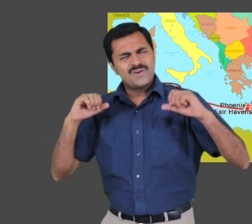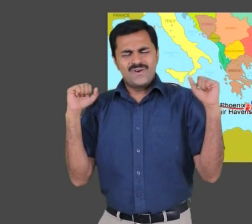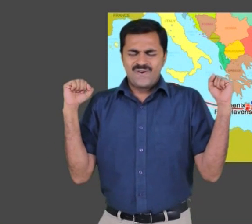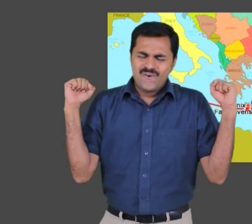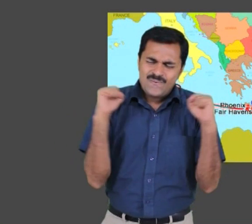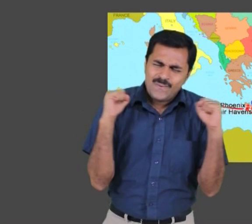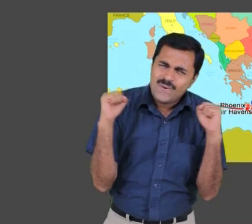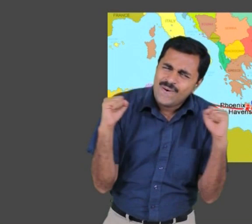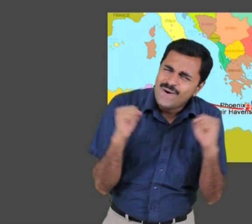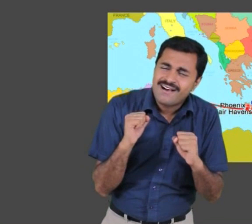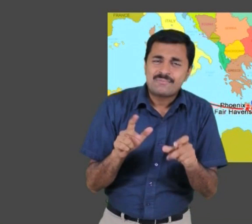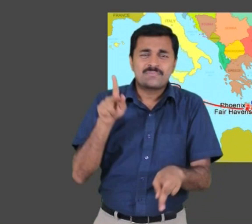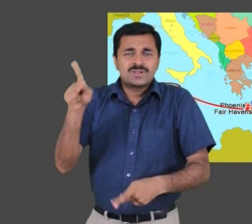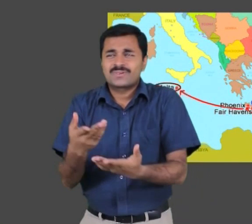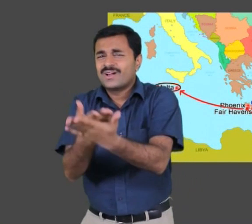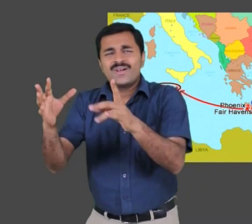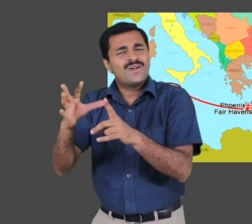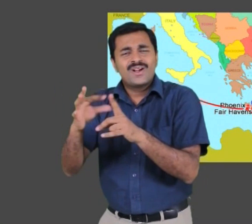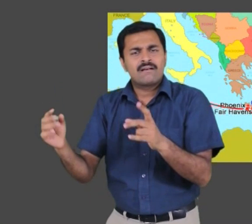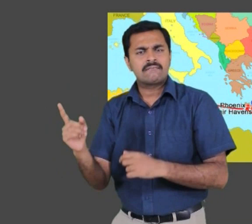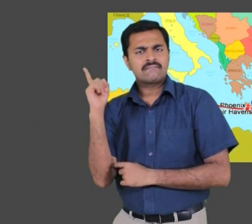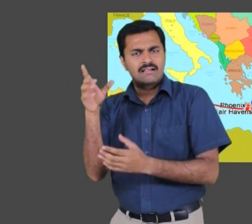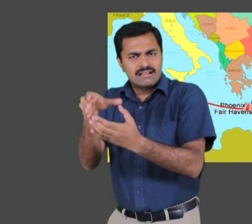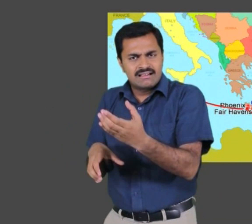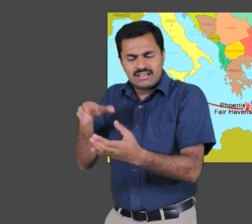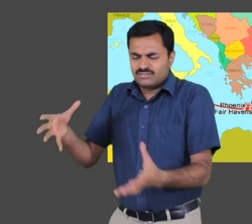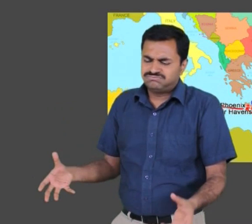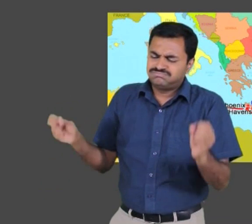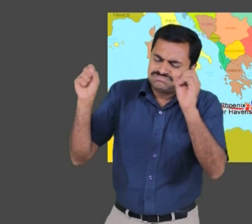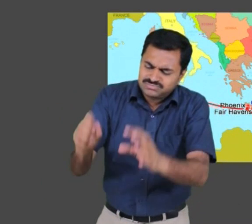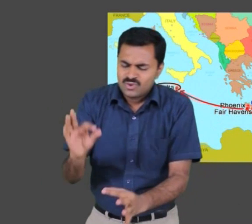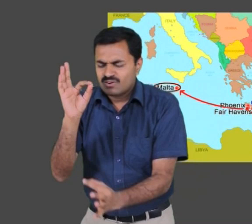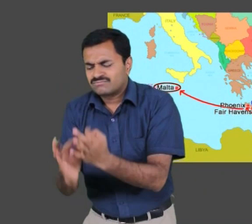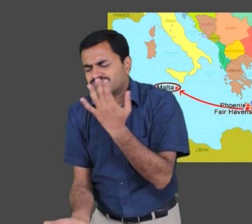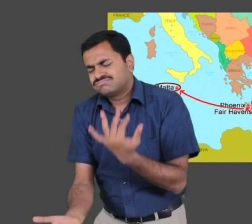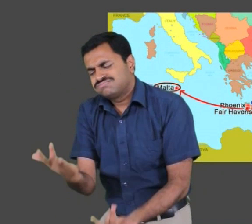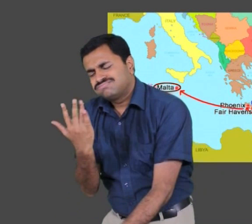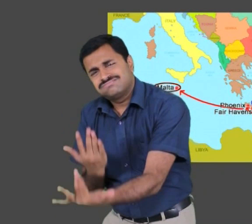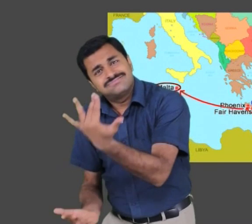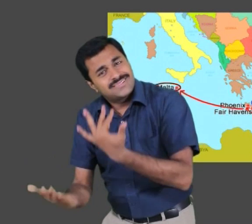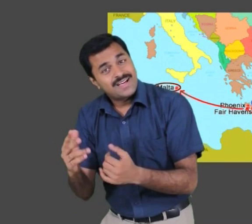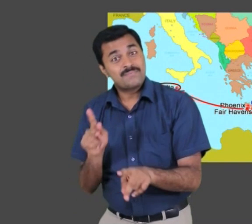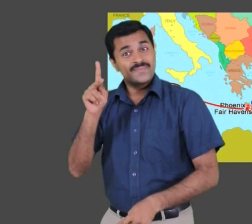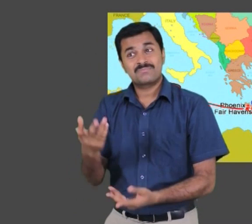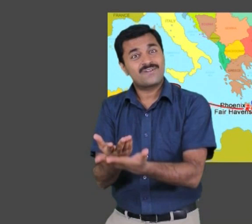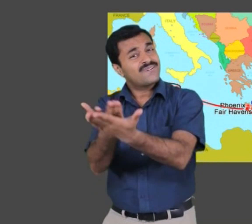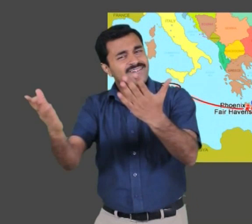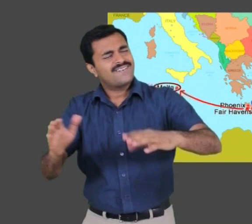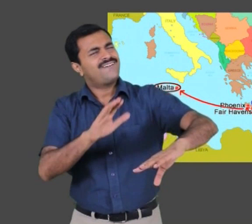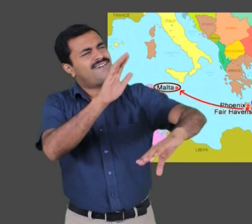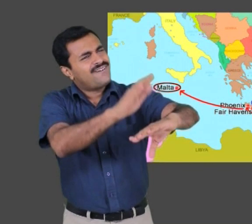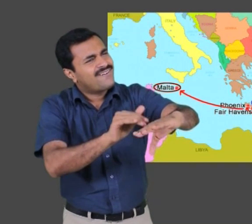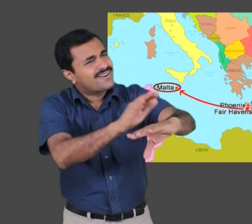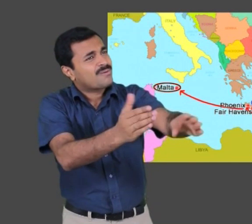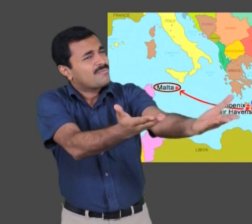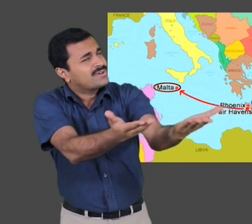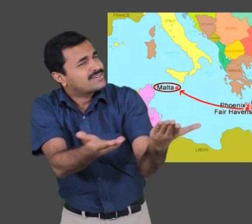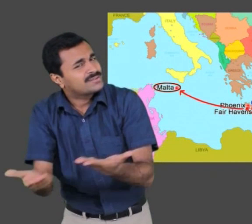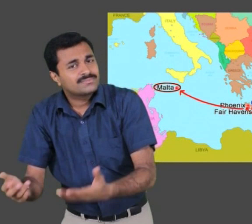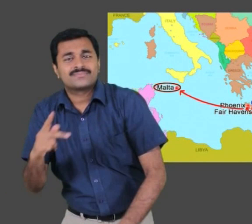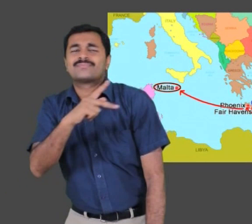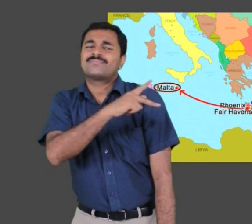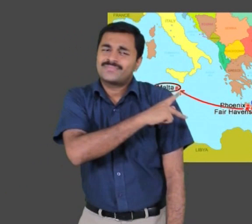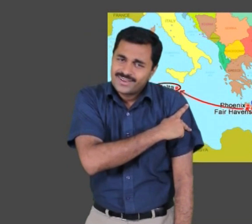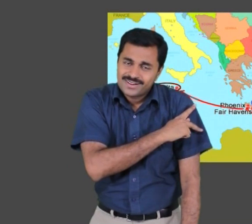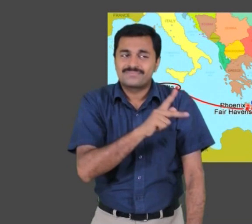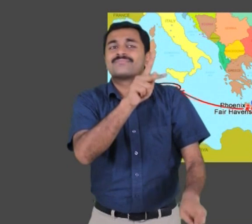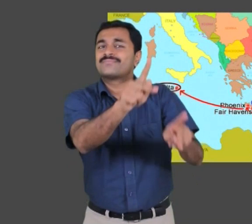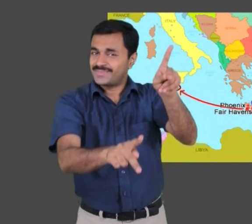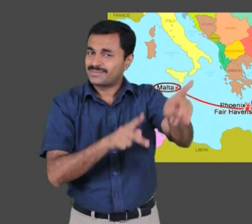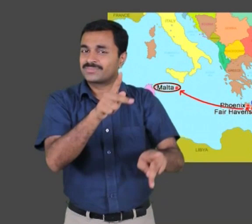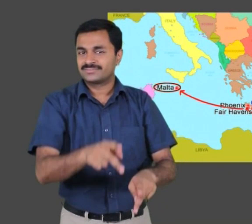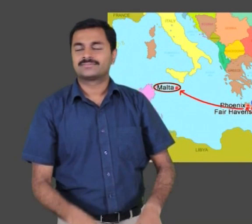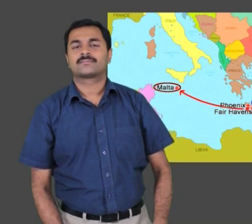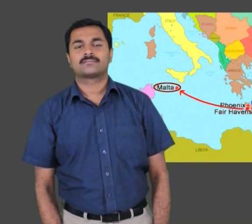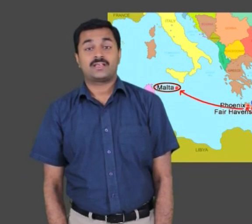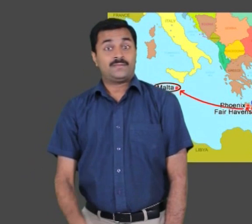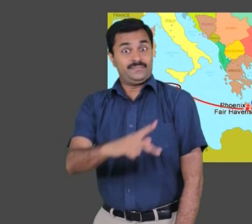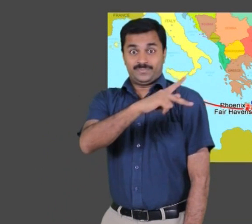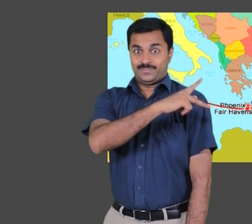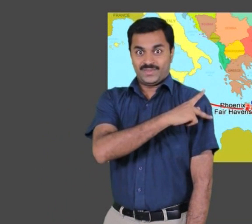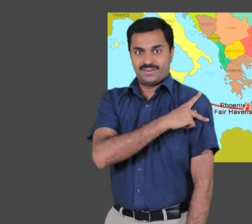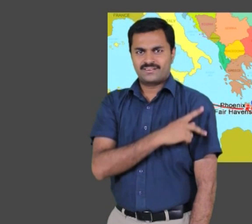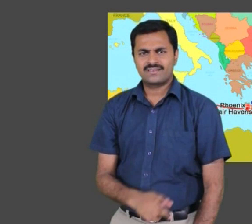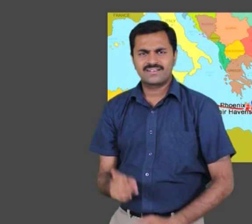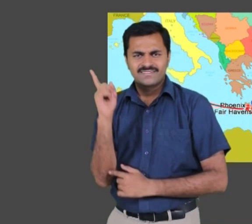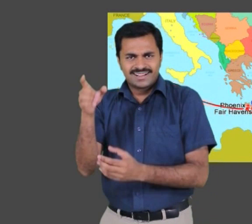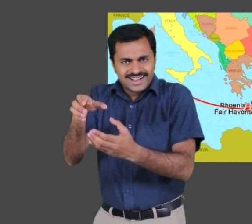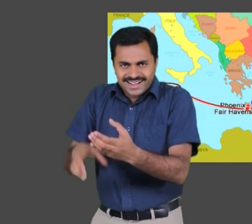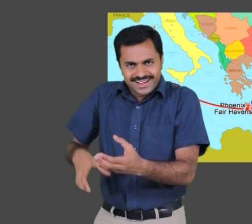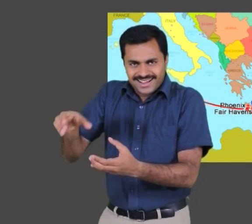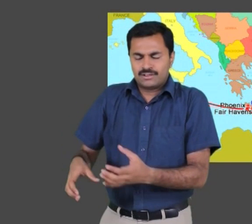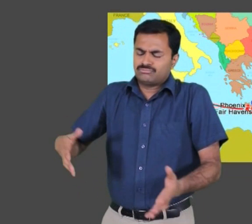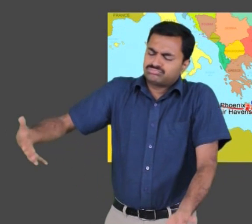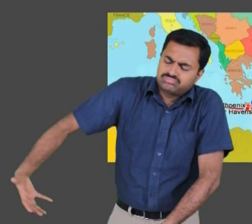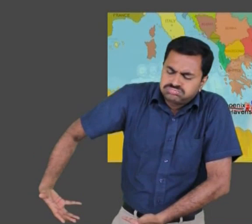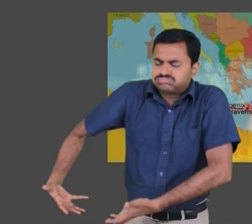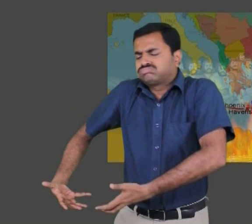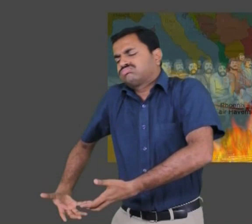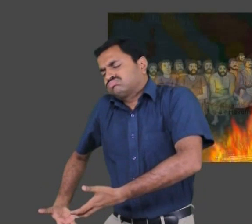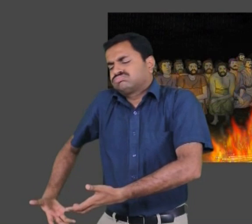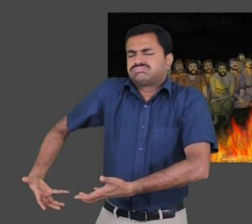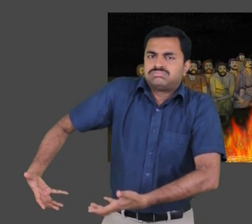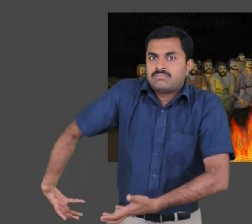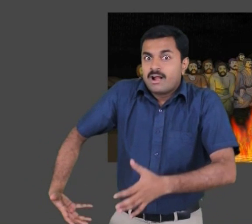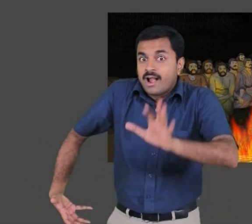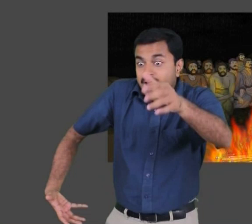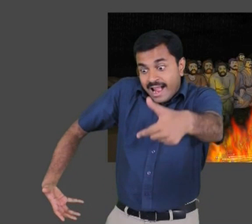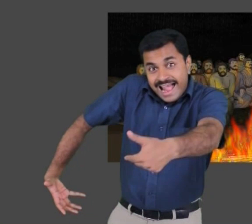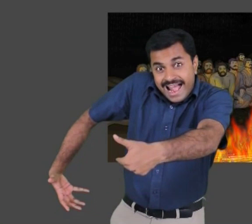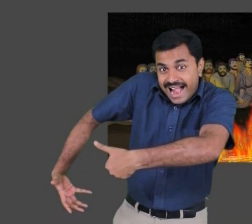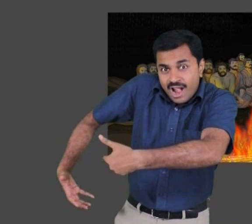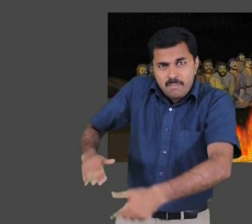The islanders showed us extraordinary kindness.